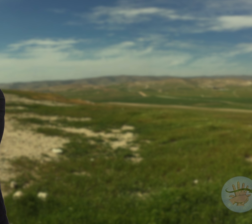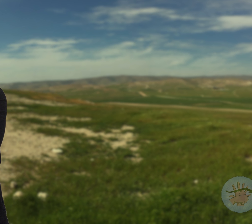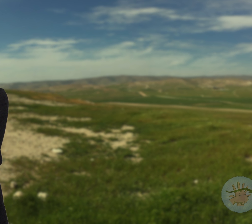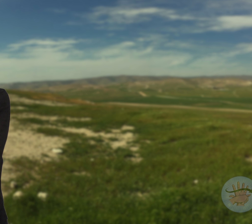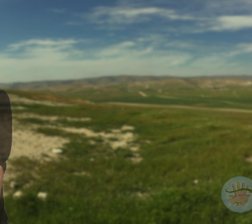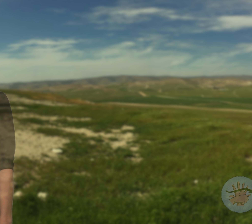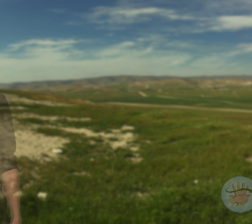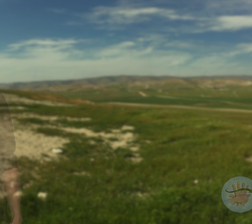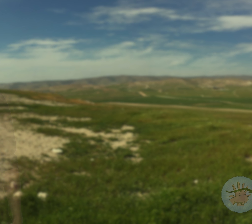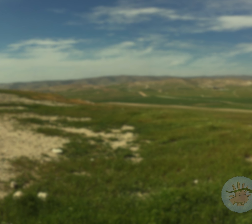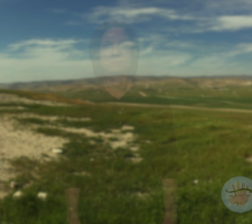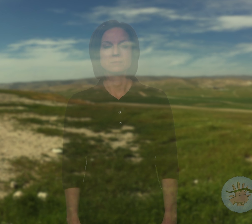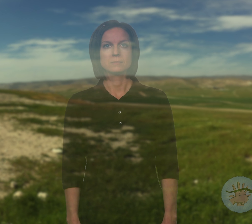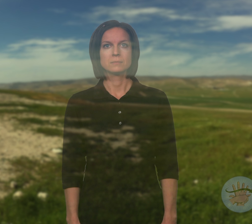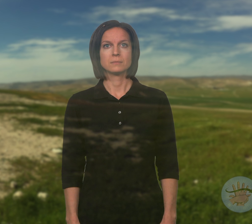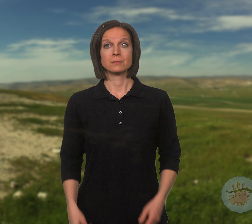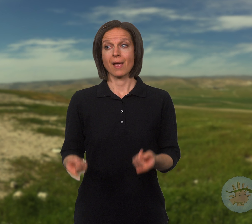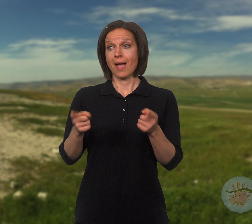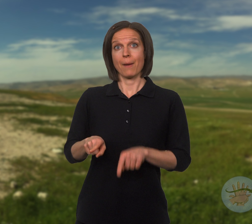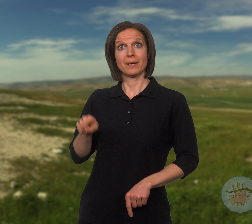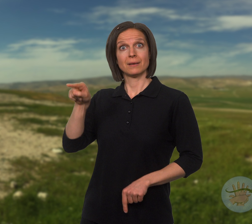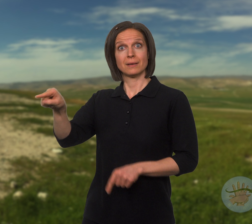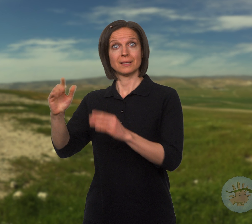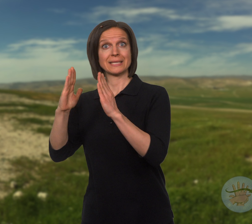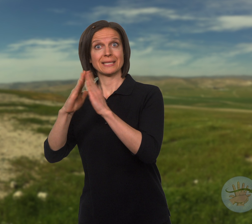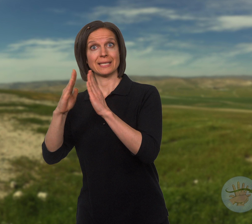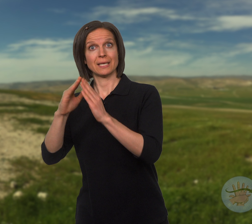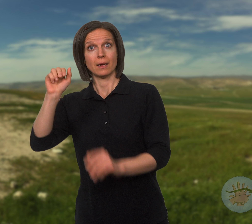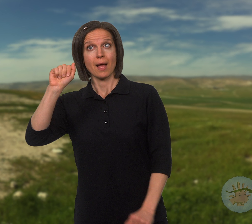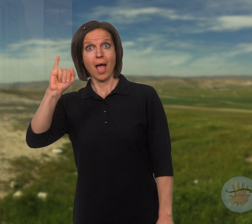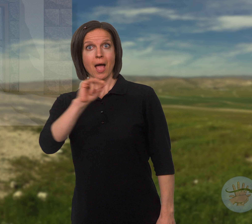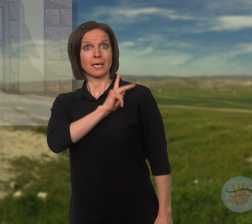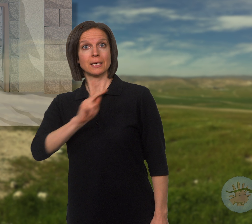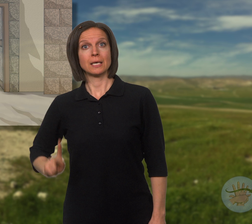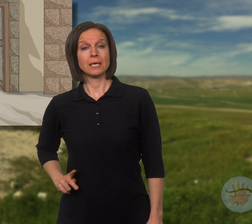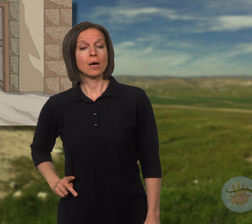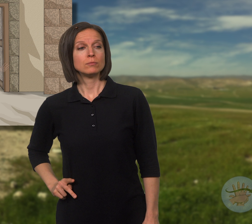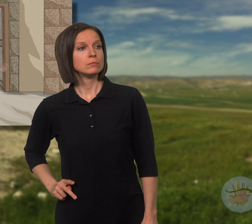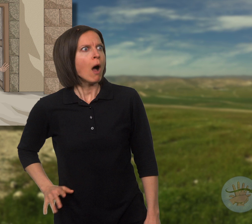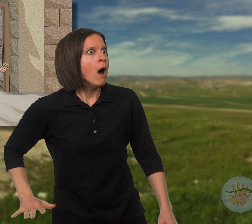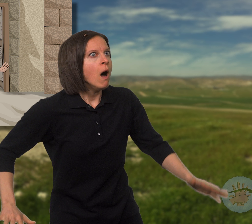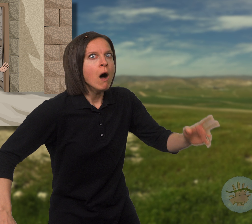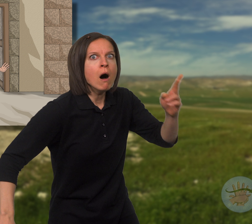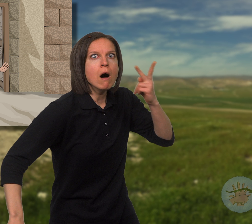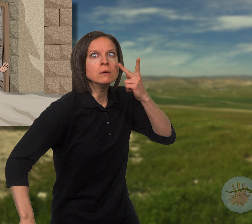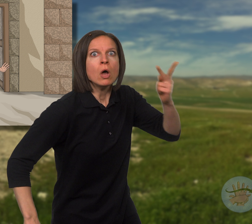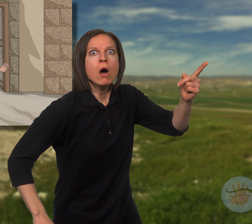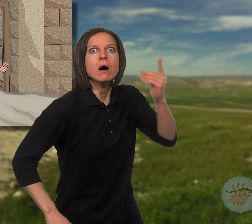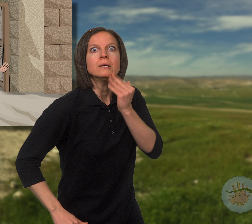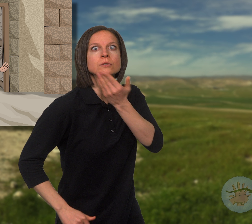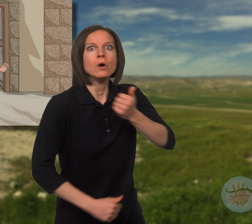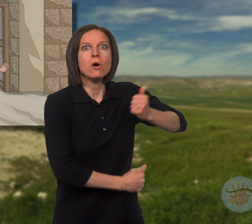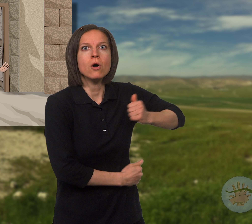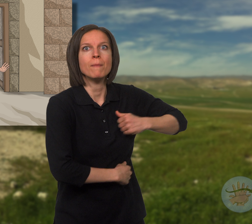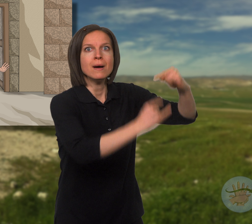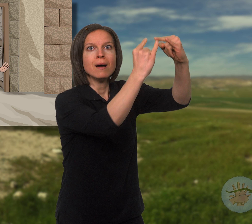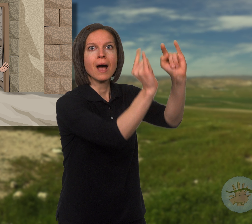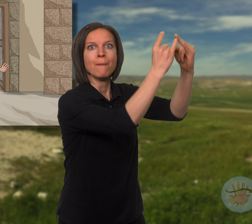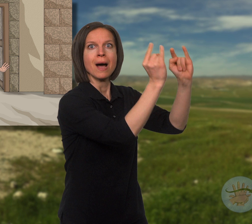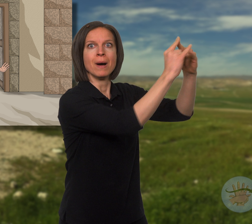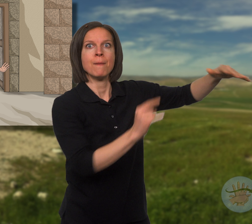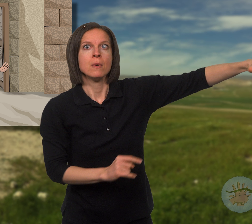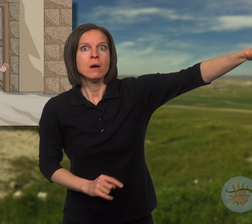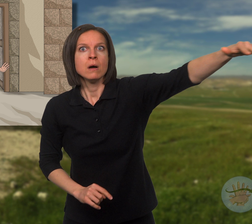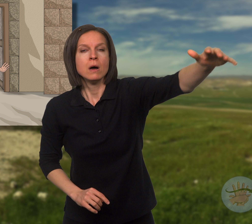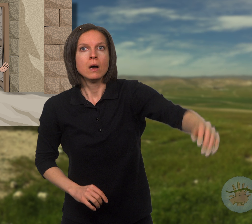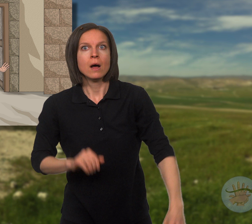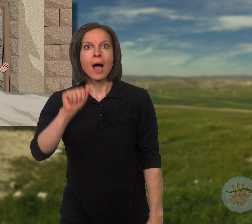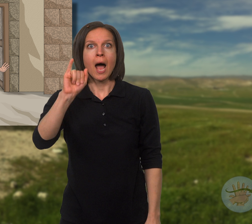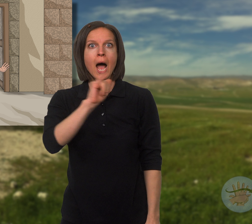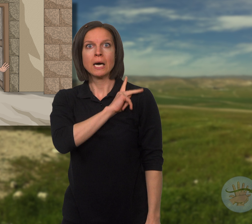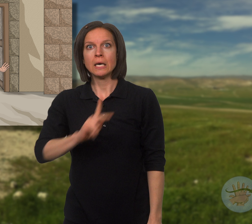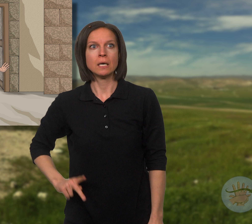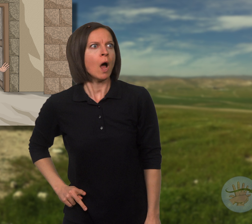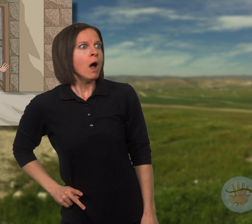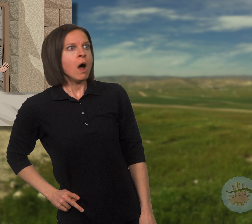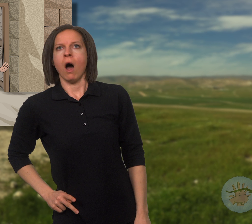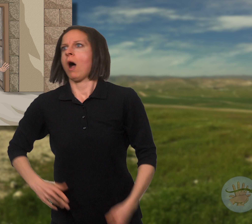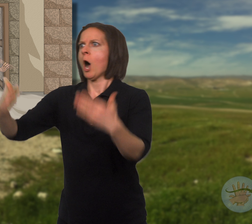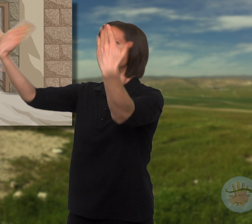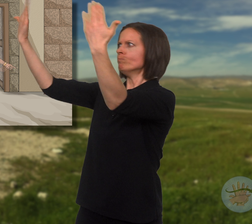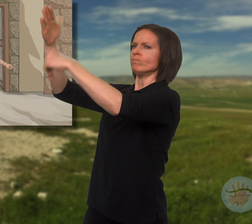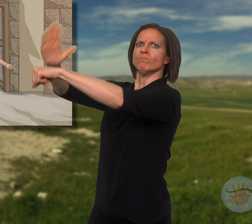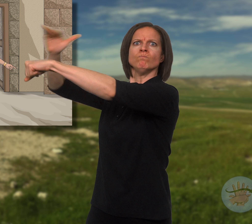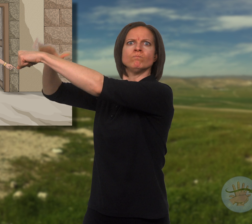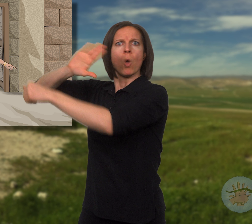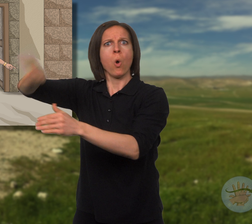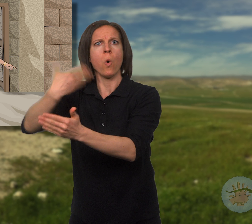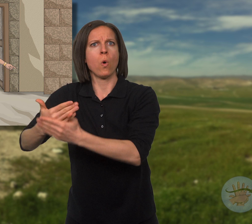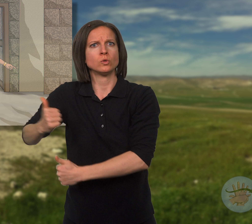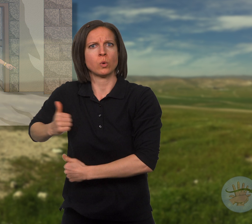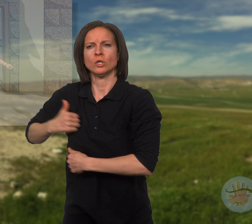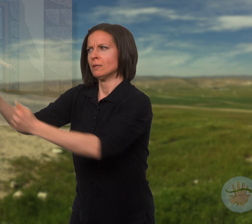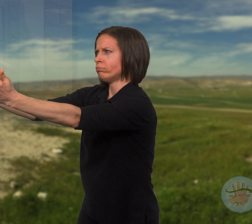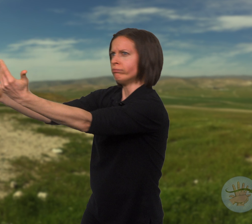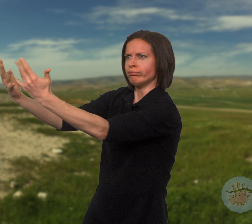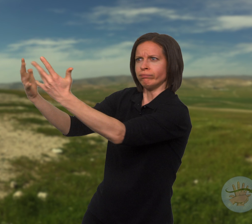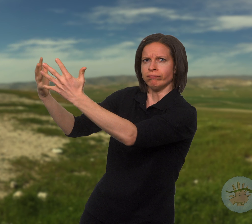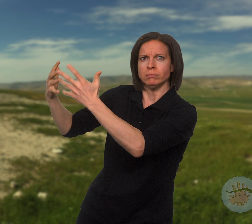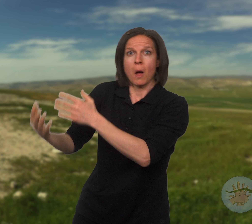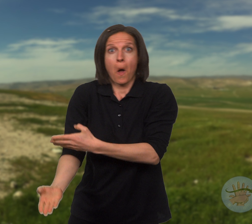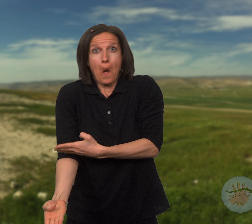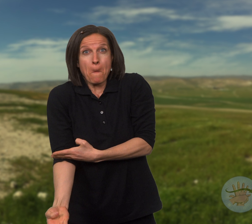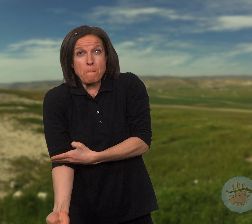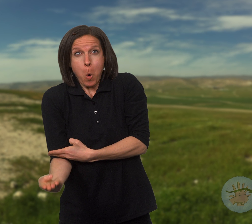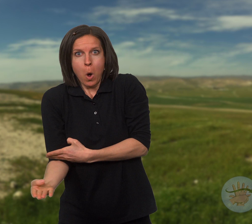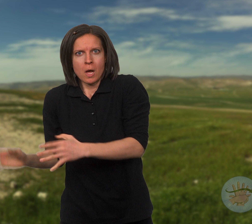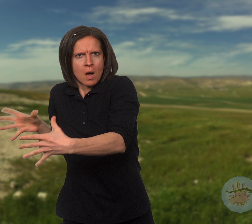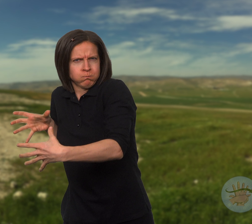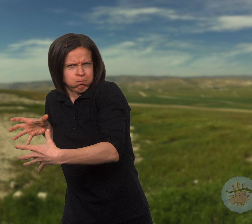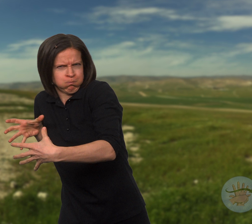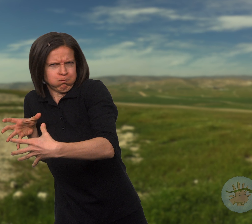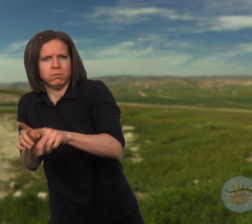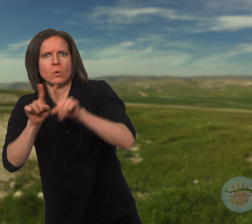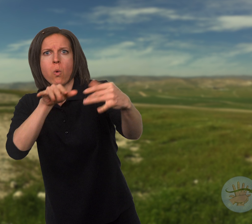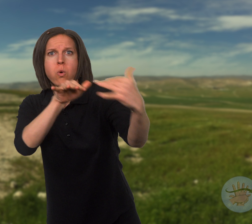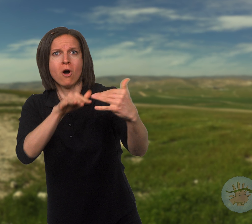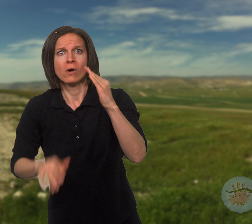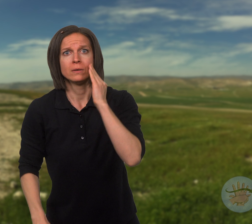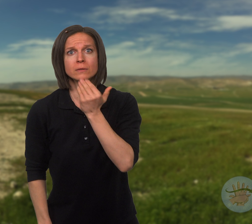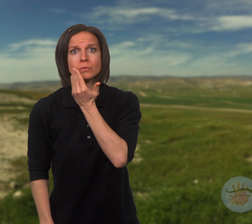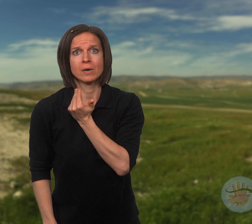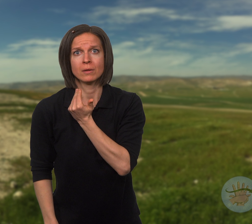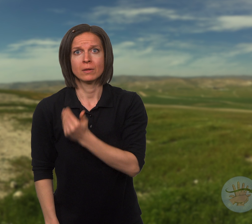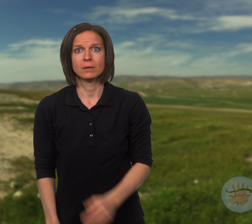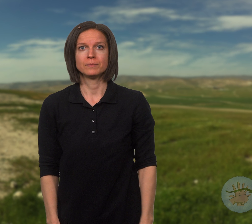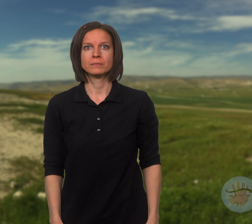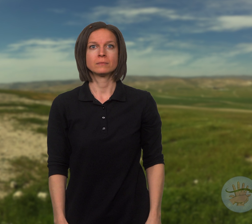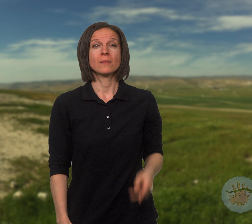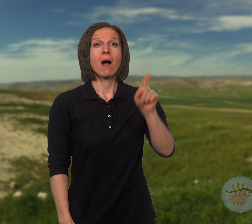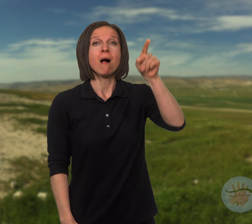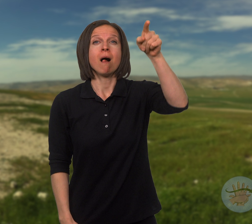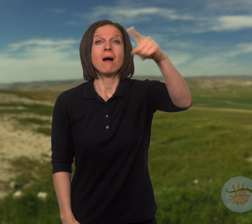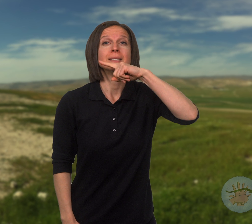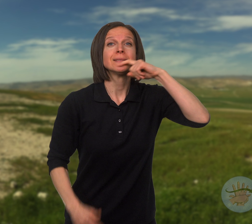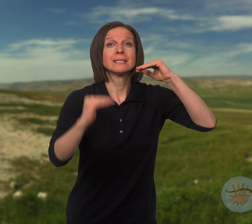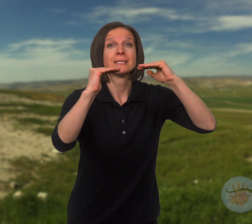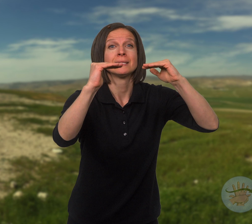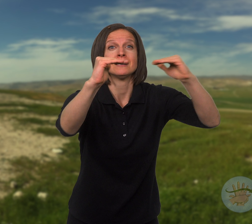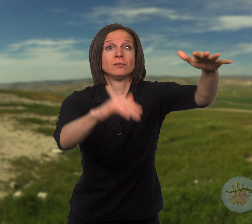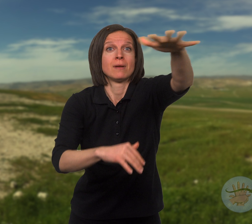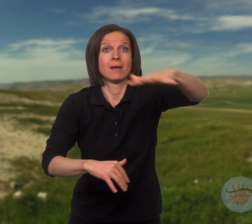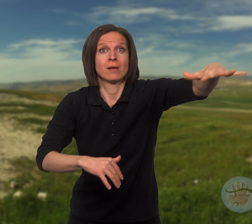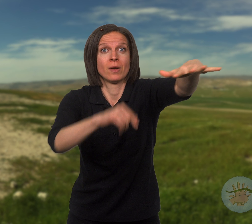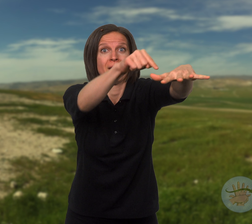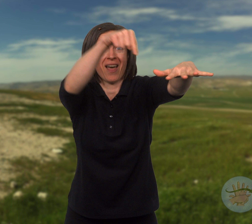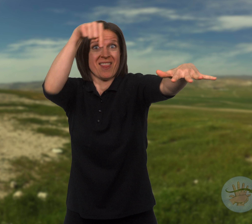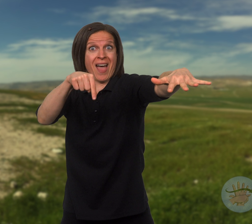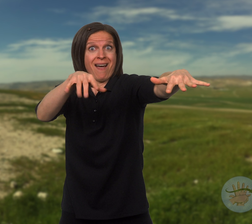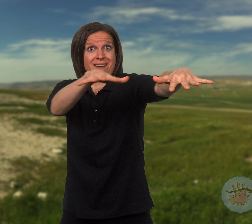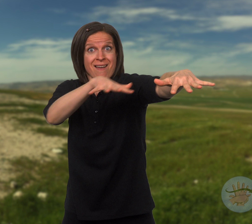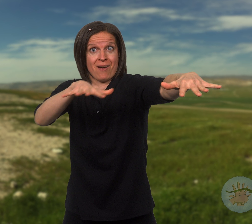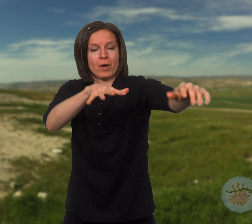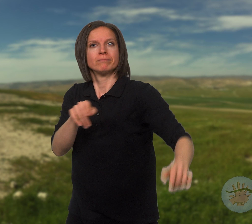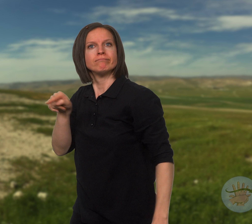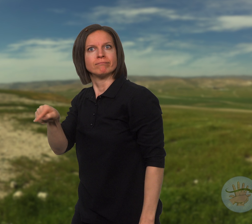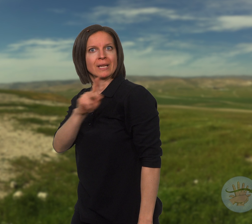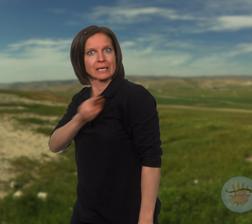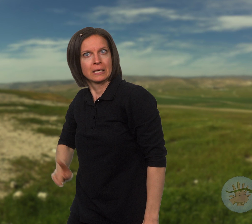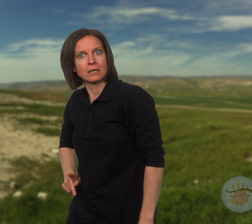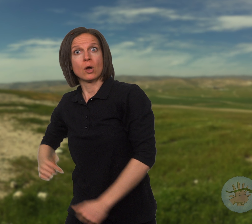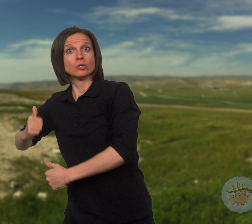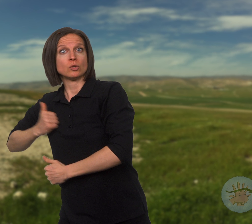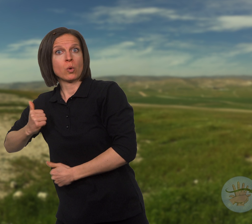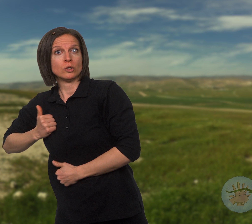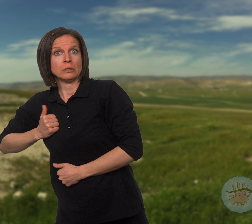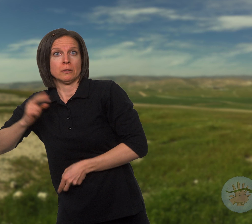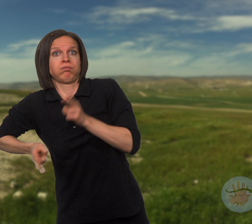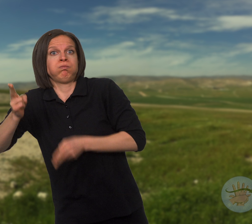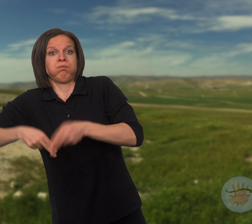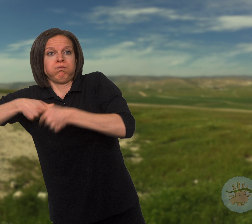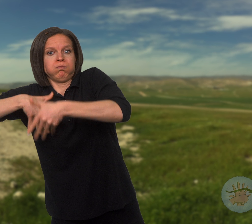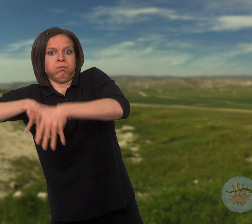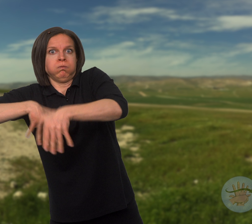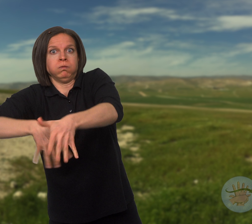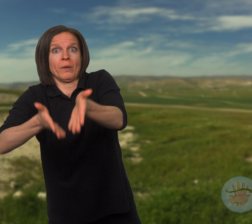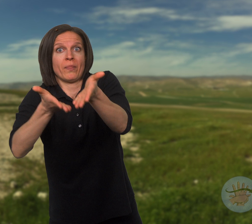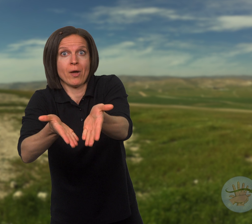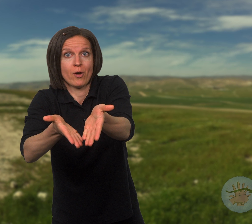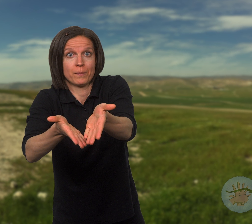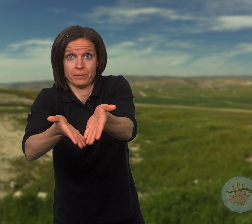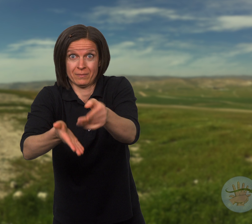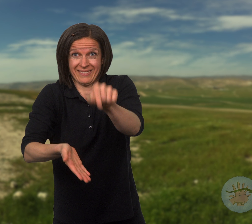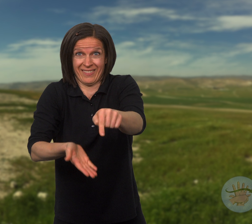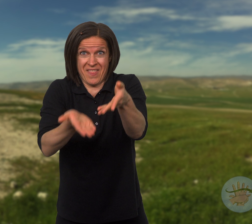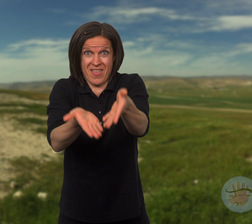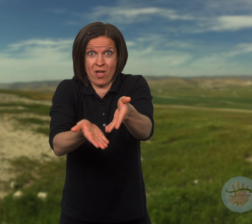When the king of Ai saw the Israelites, he hurried out early in the morning with the men of the city to engage them in battle at an appointed place overlooking the Arabah.